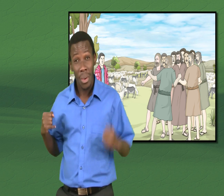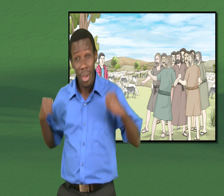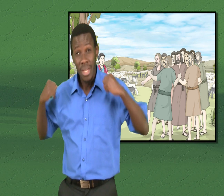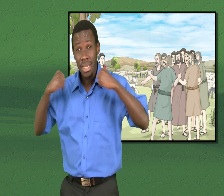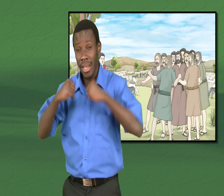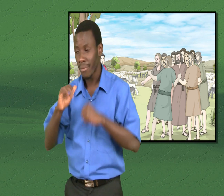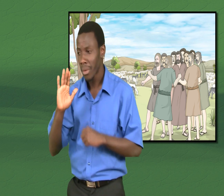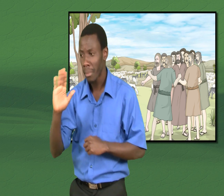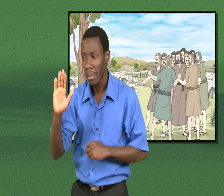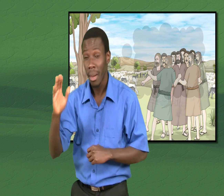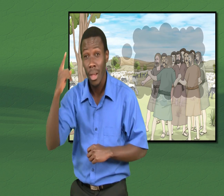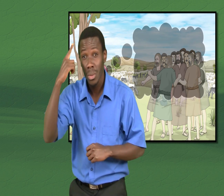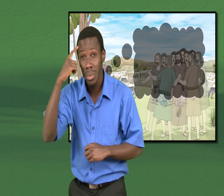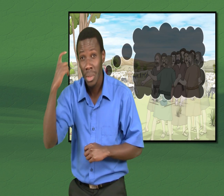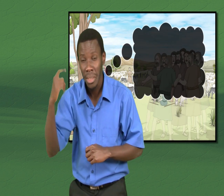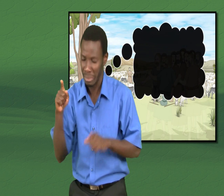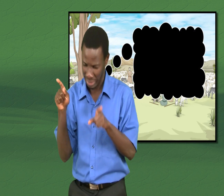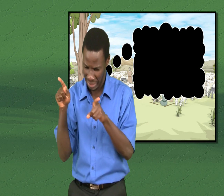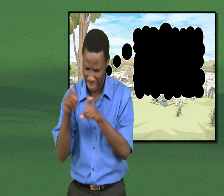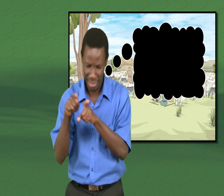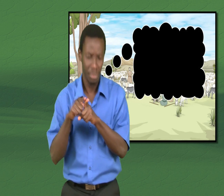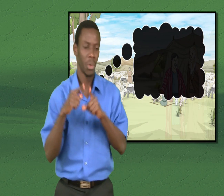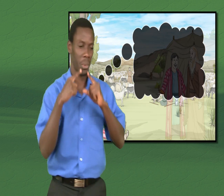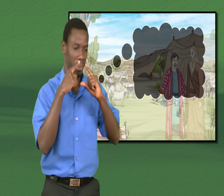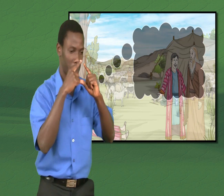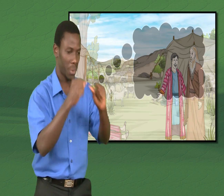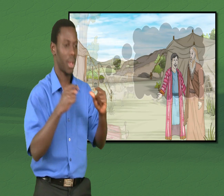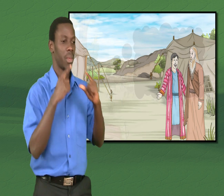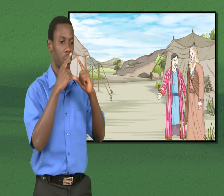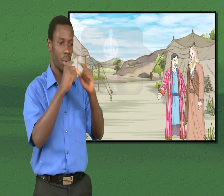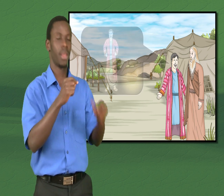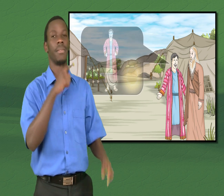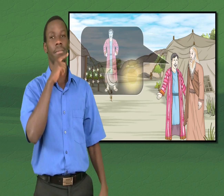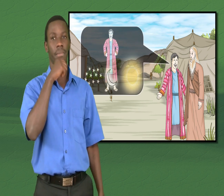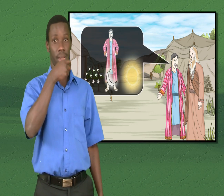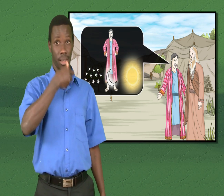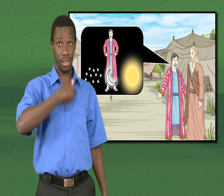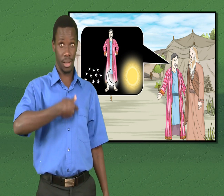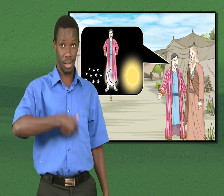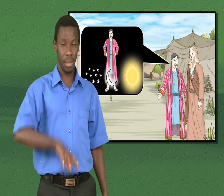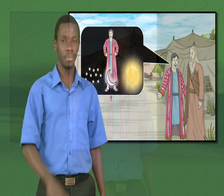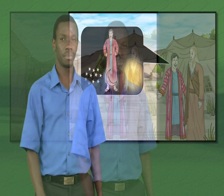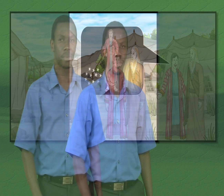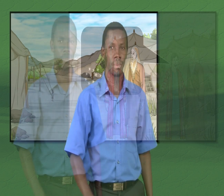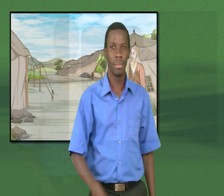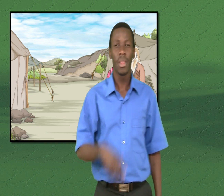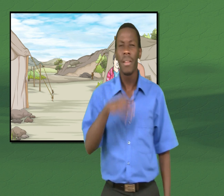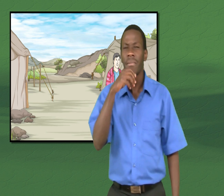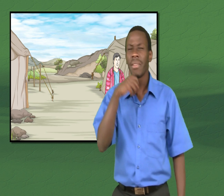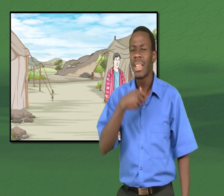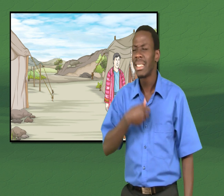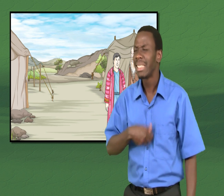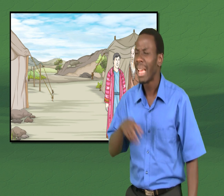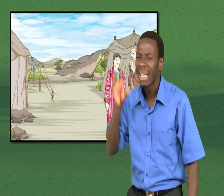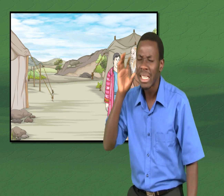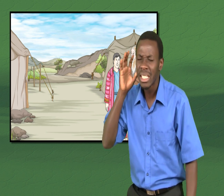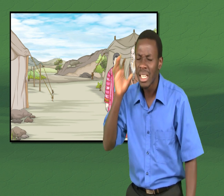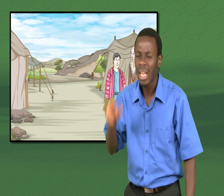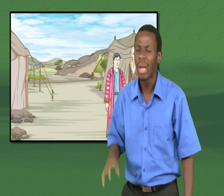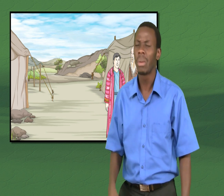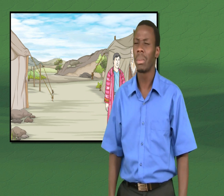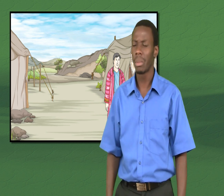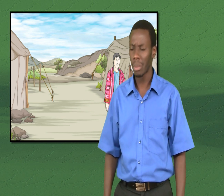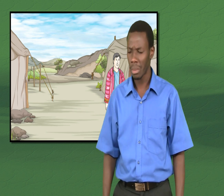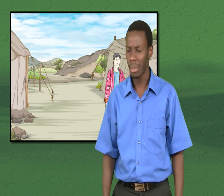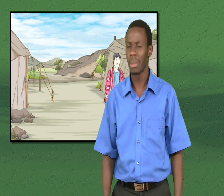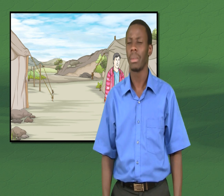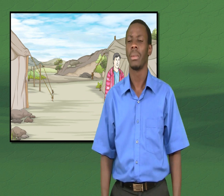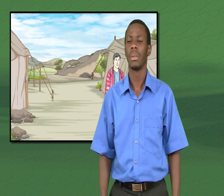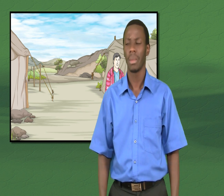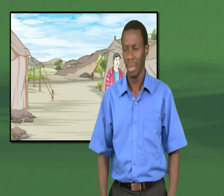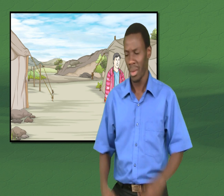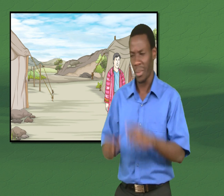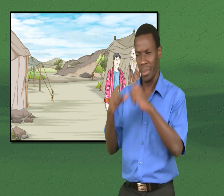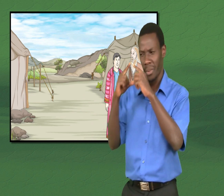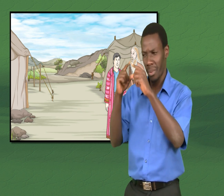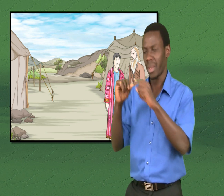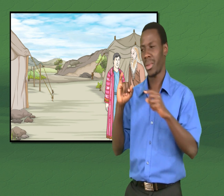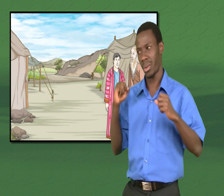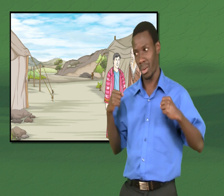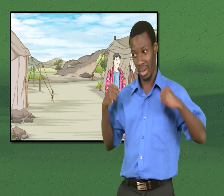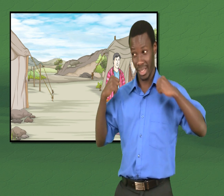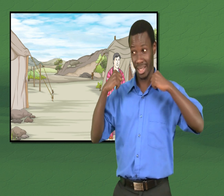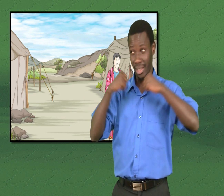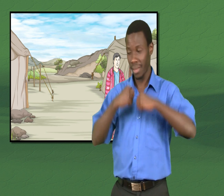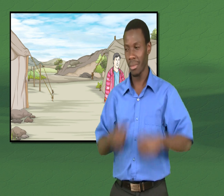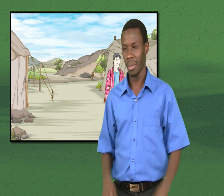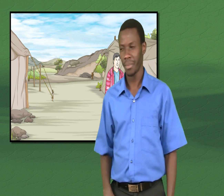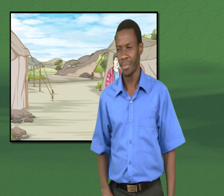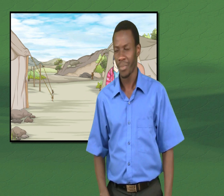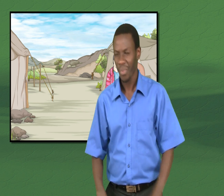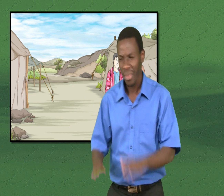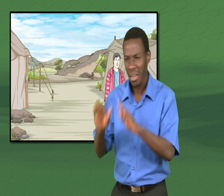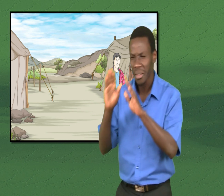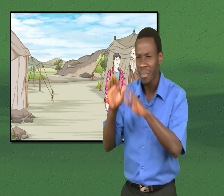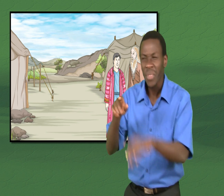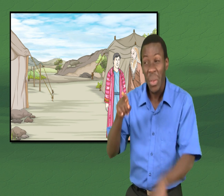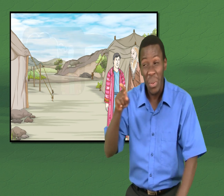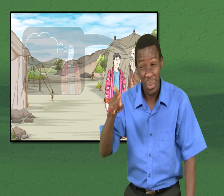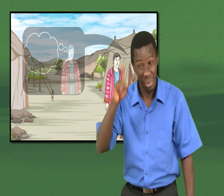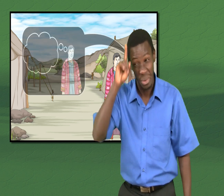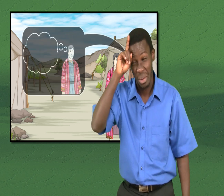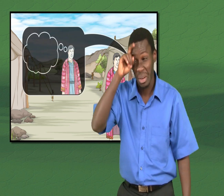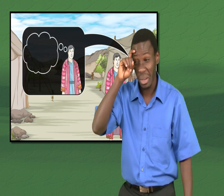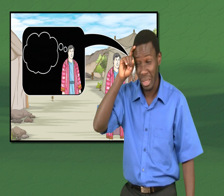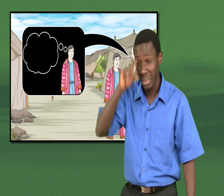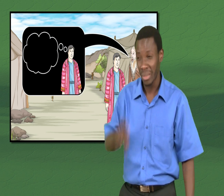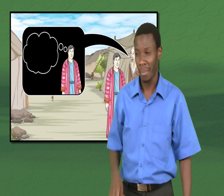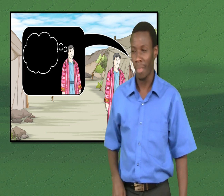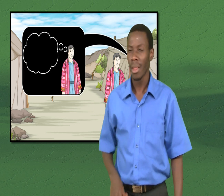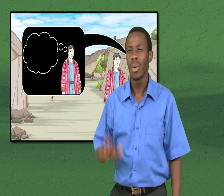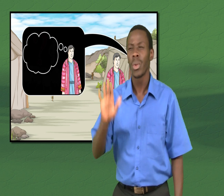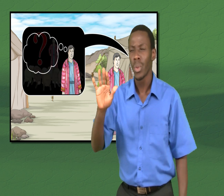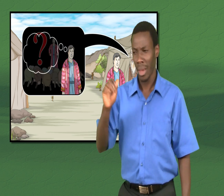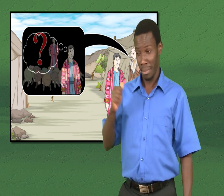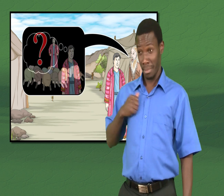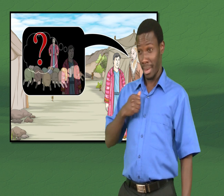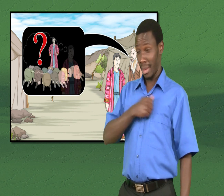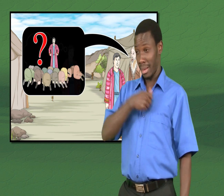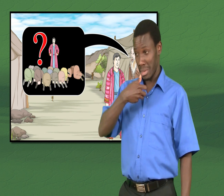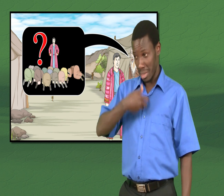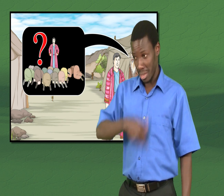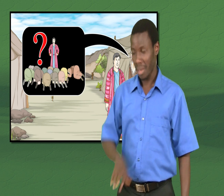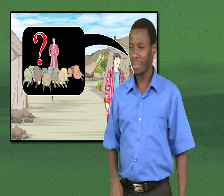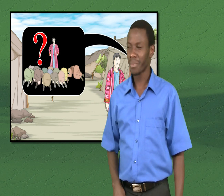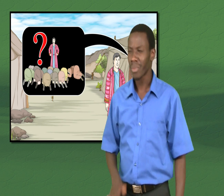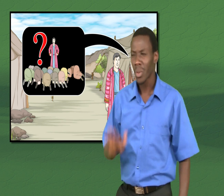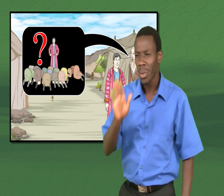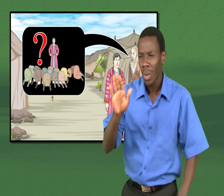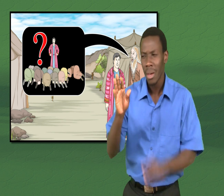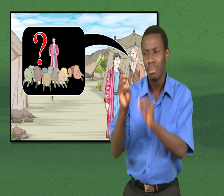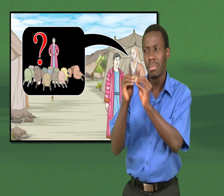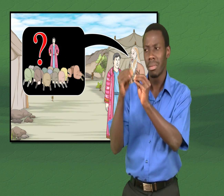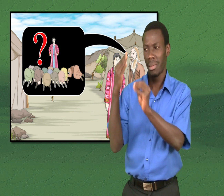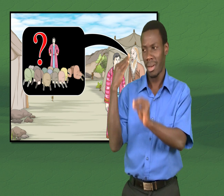He told his father and brothers, but his father rebuked him and said, “What is this dream that you have had?